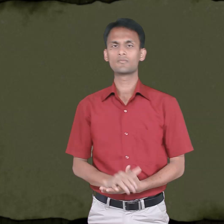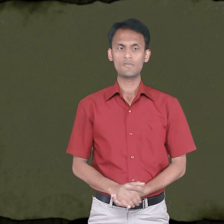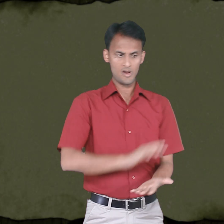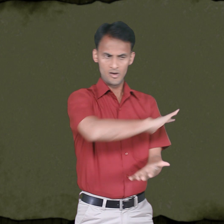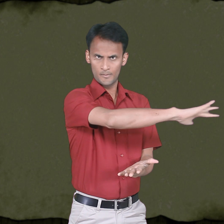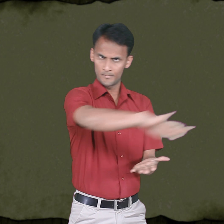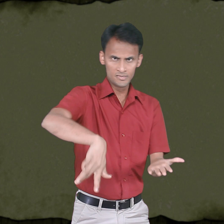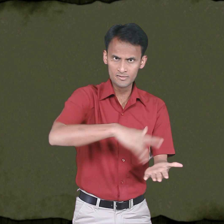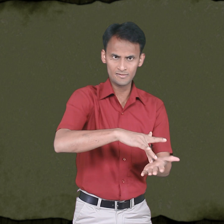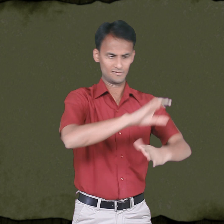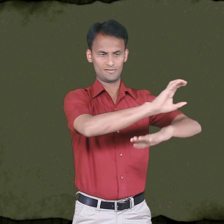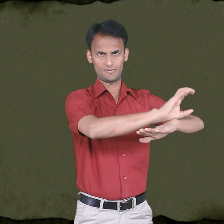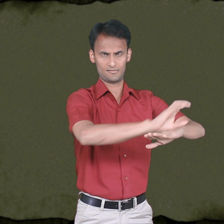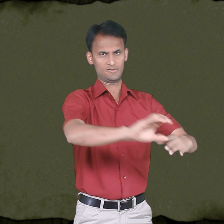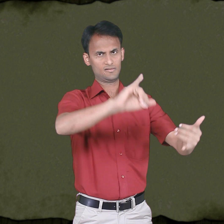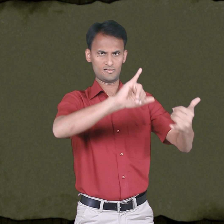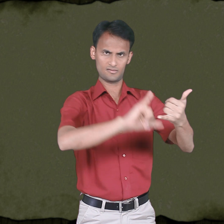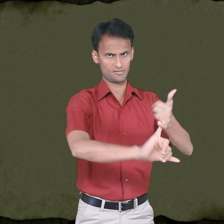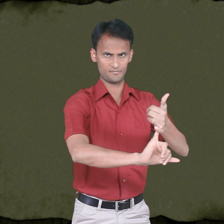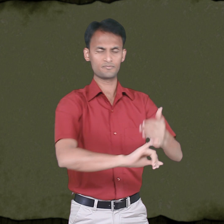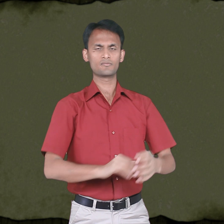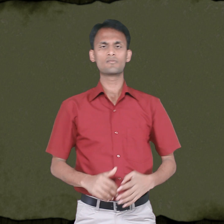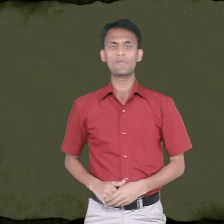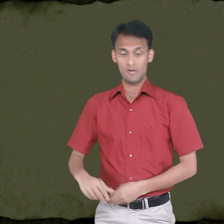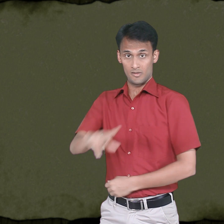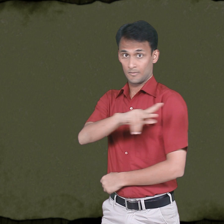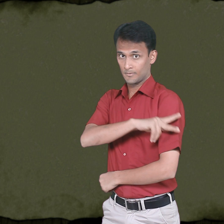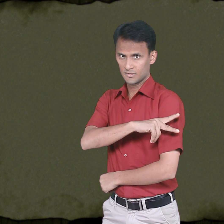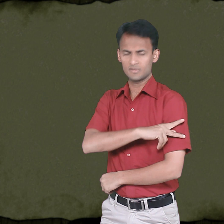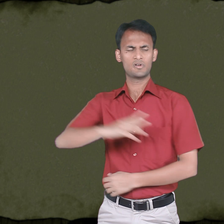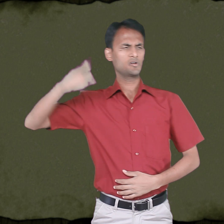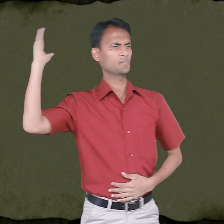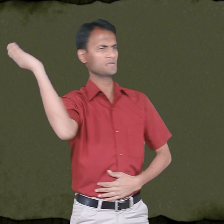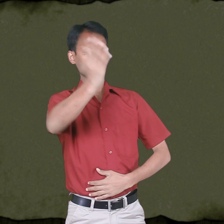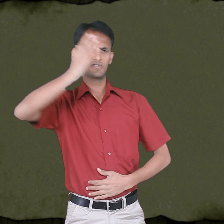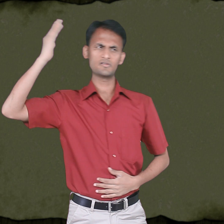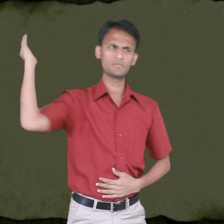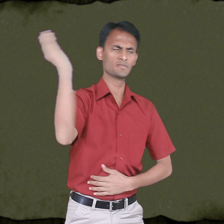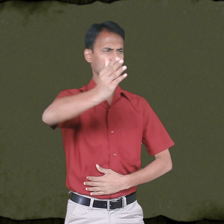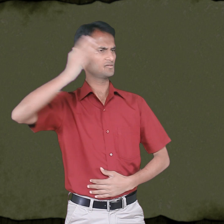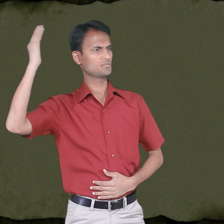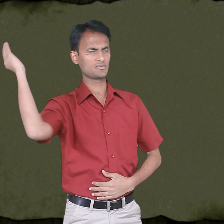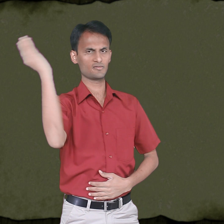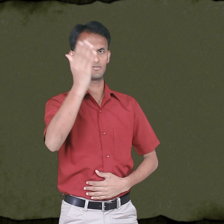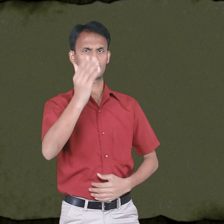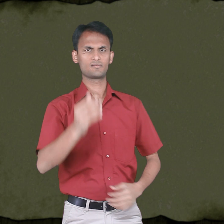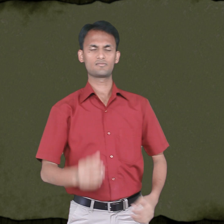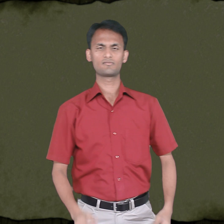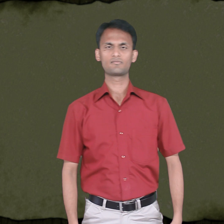Paul preaches in Ephesus